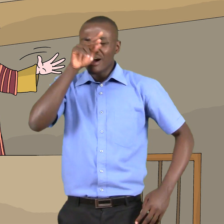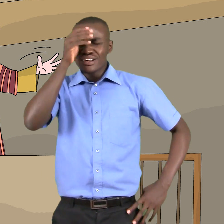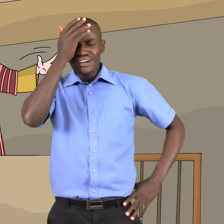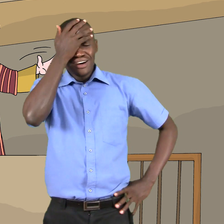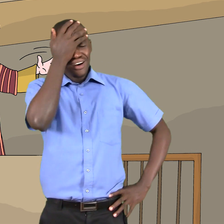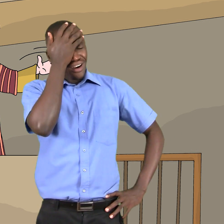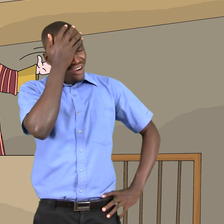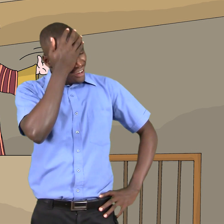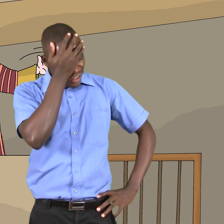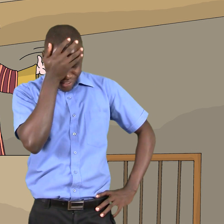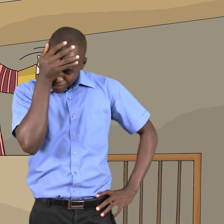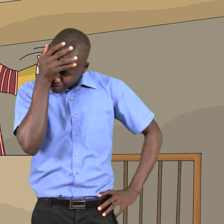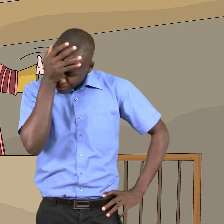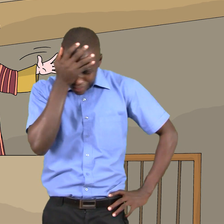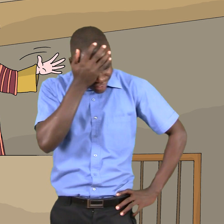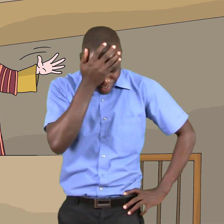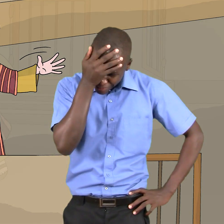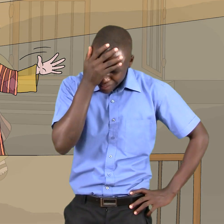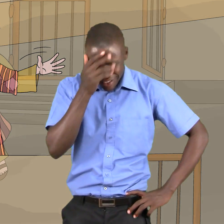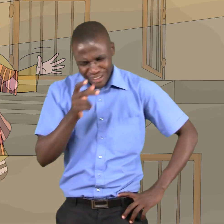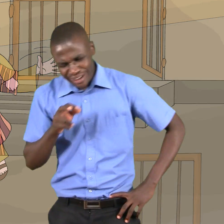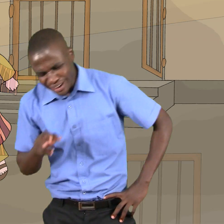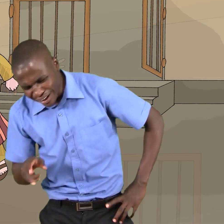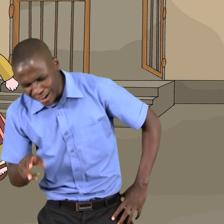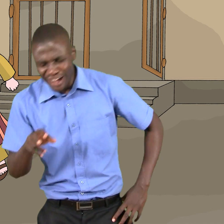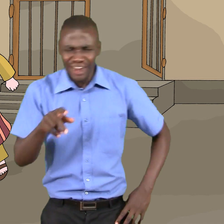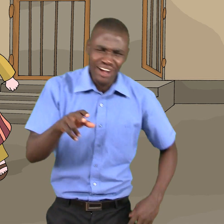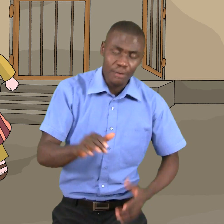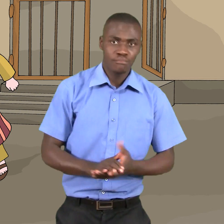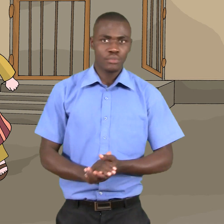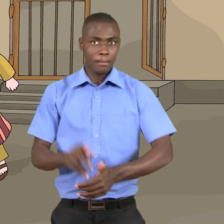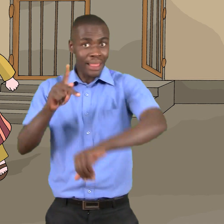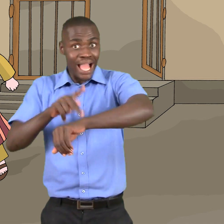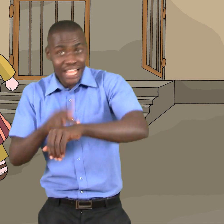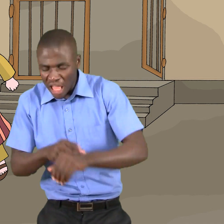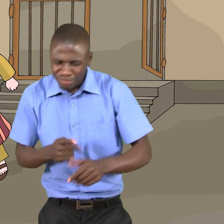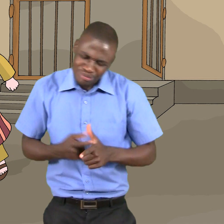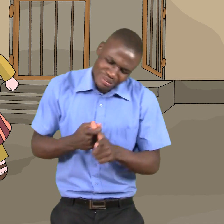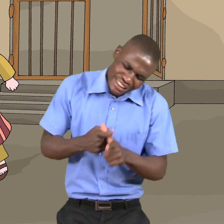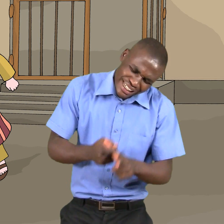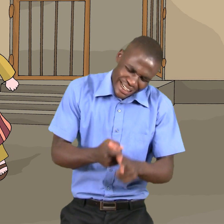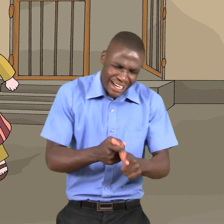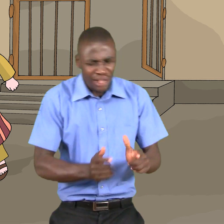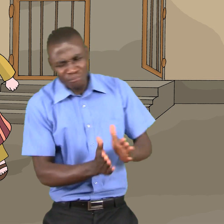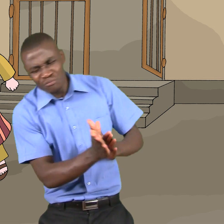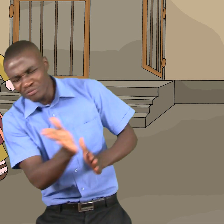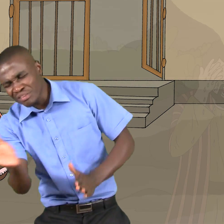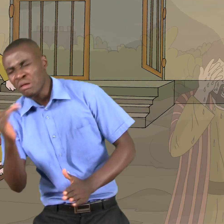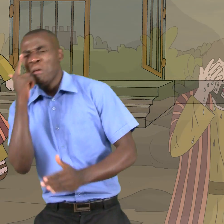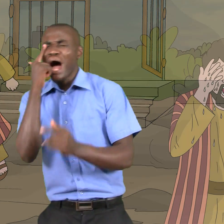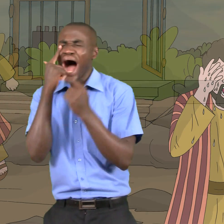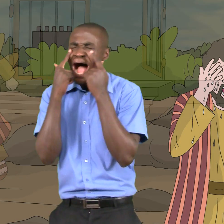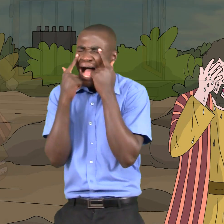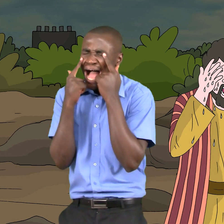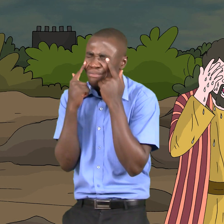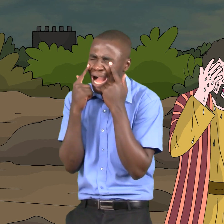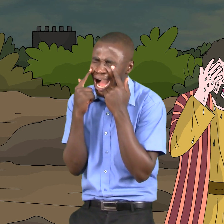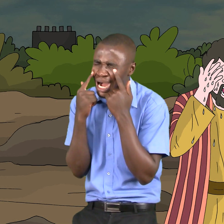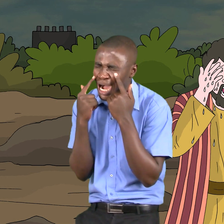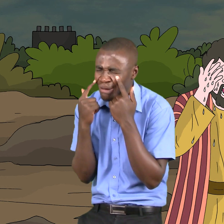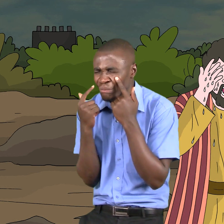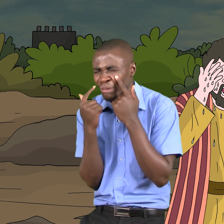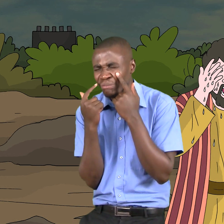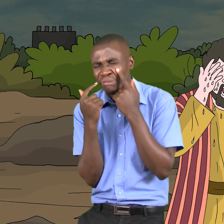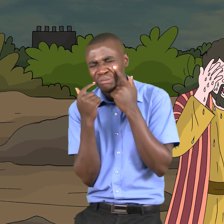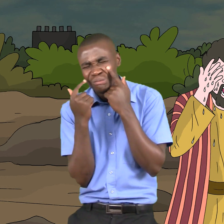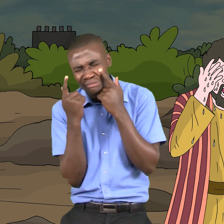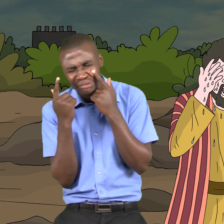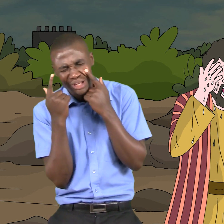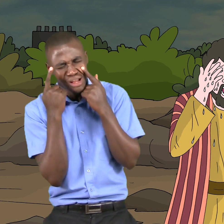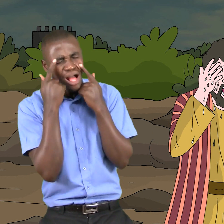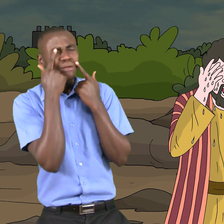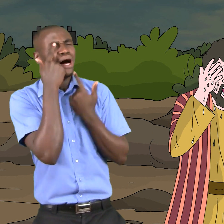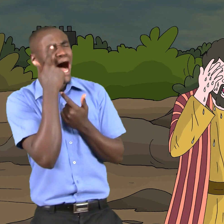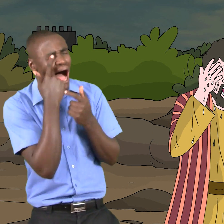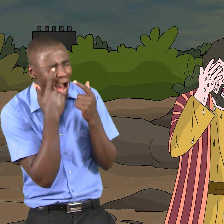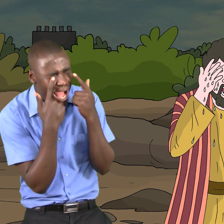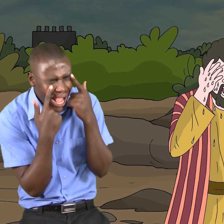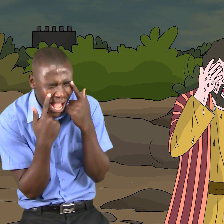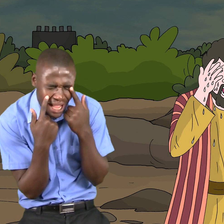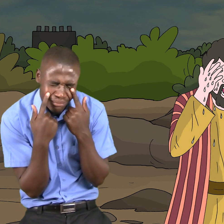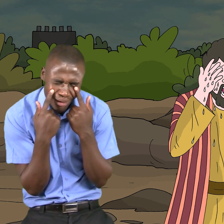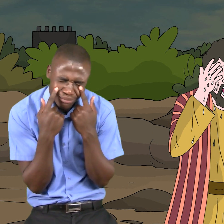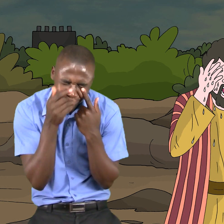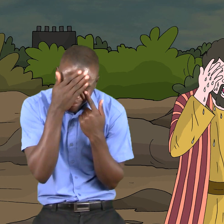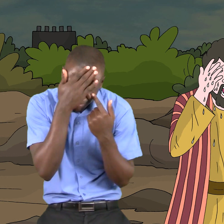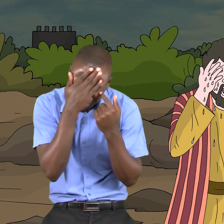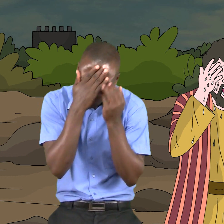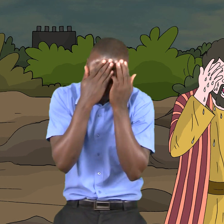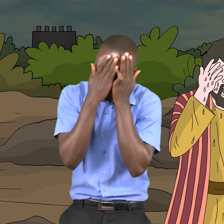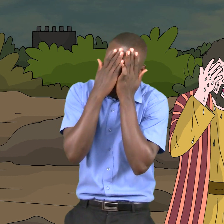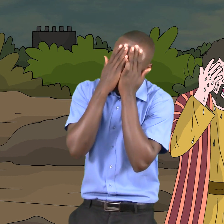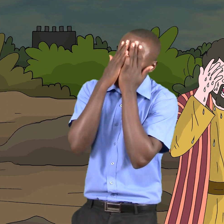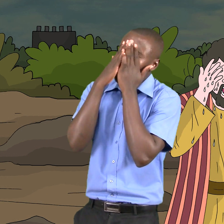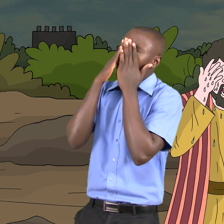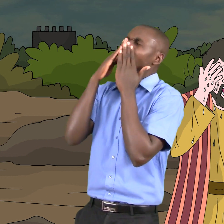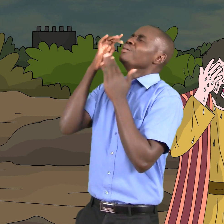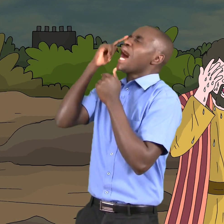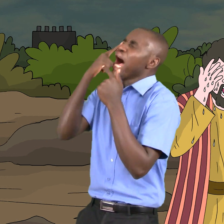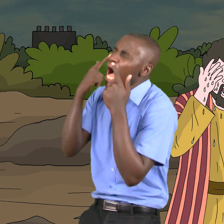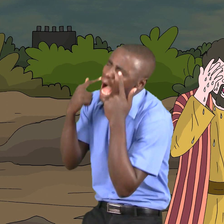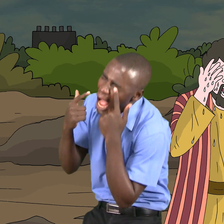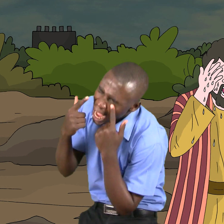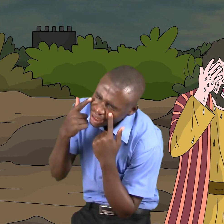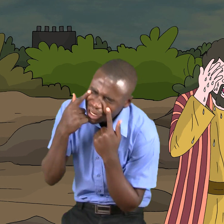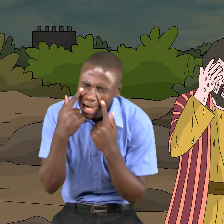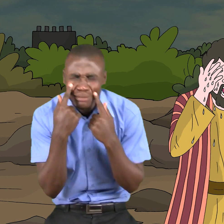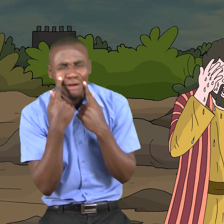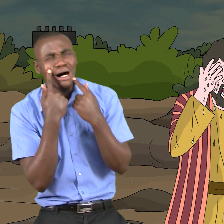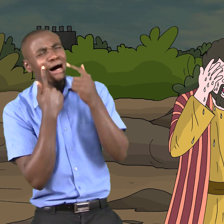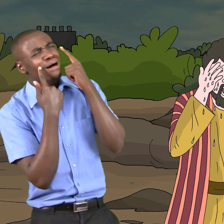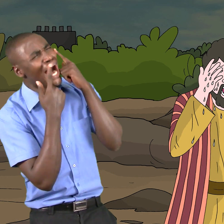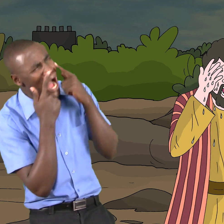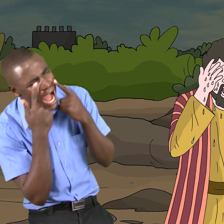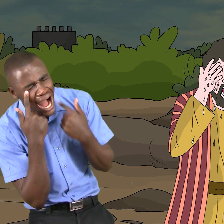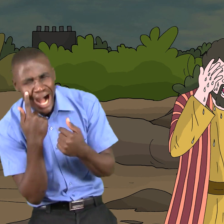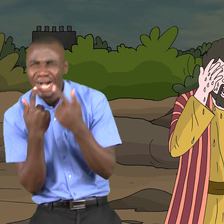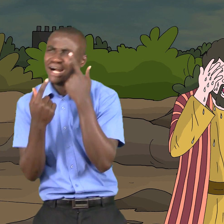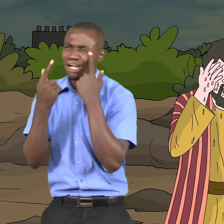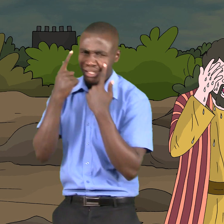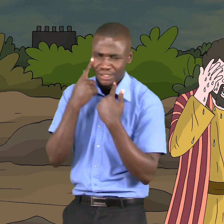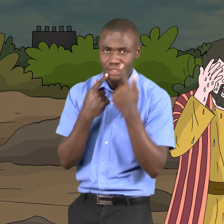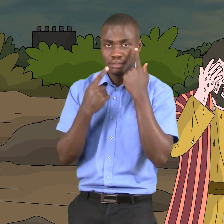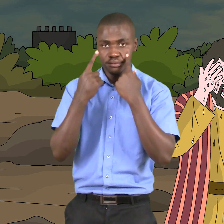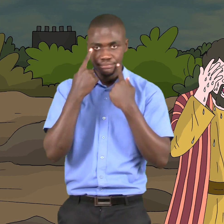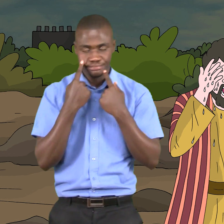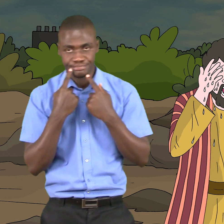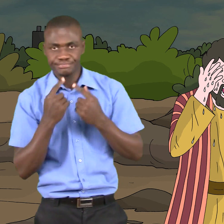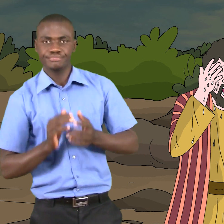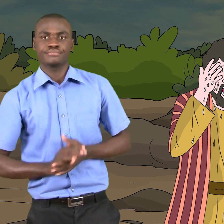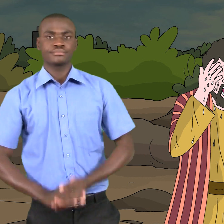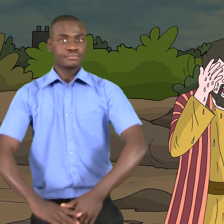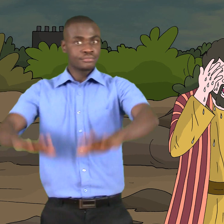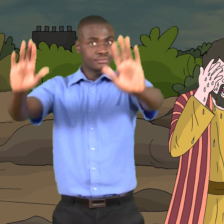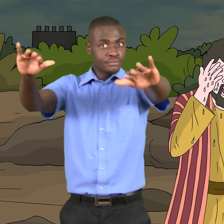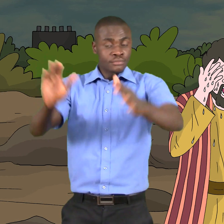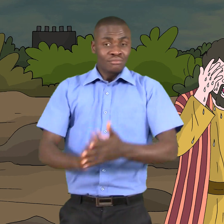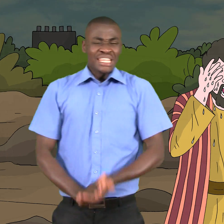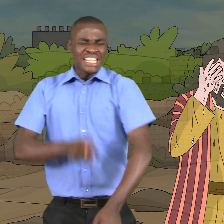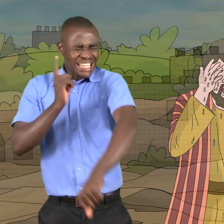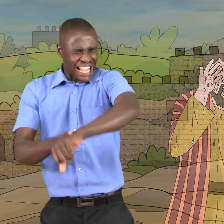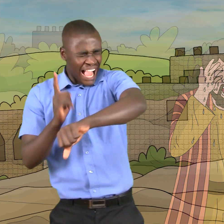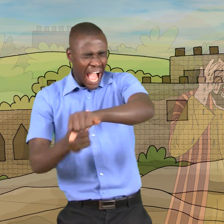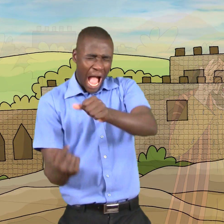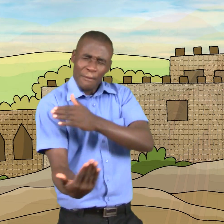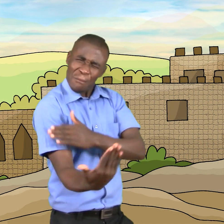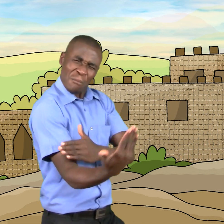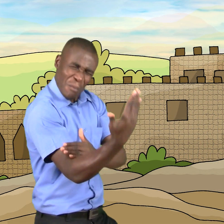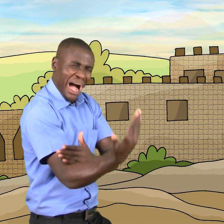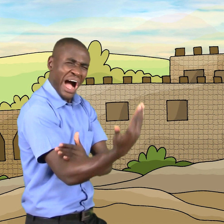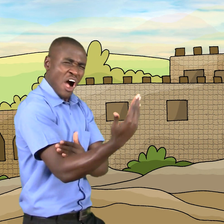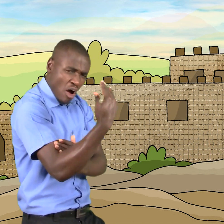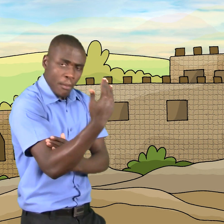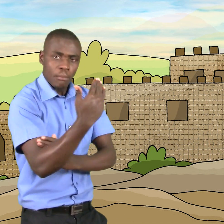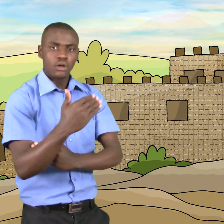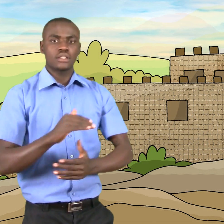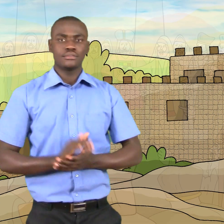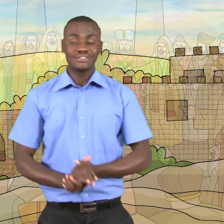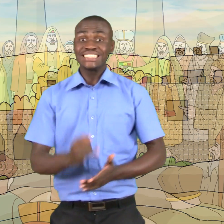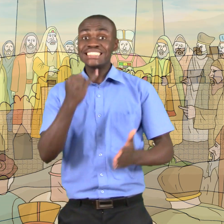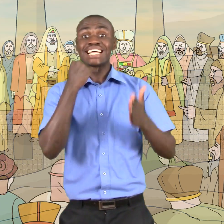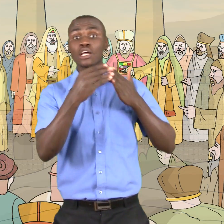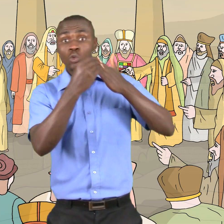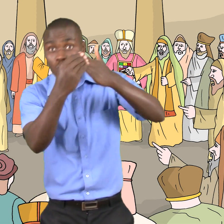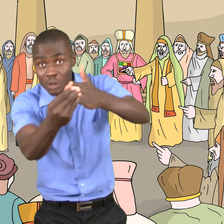And he went outside and wept bitterly.